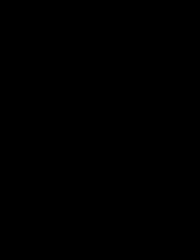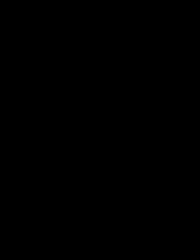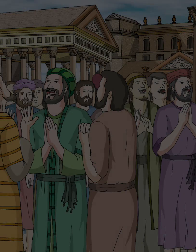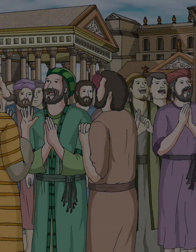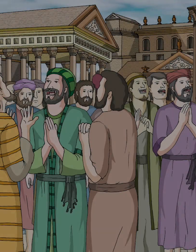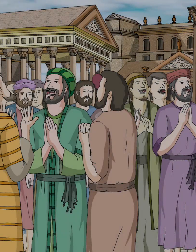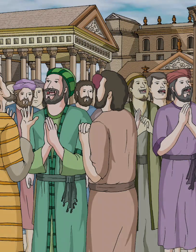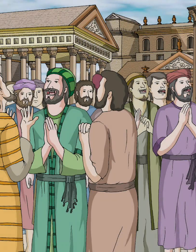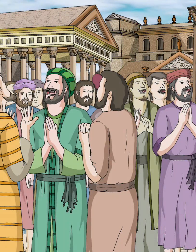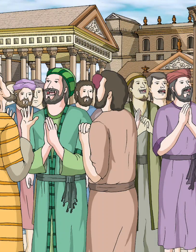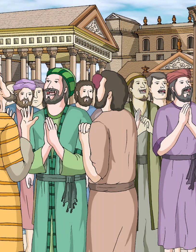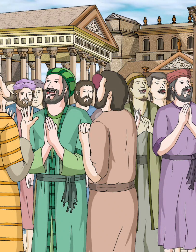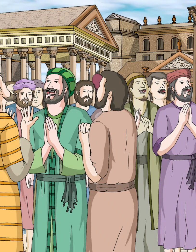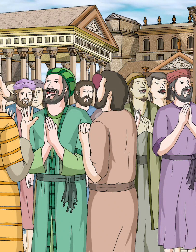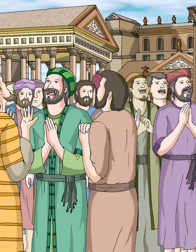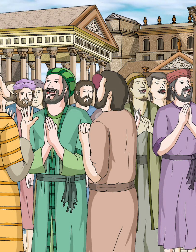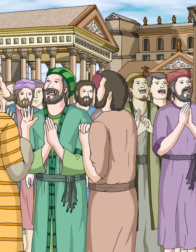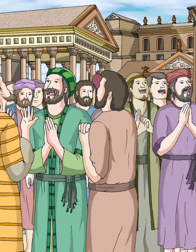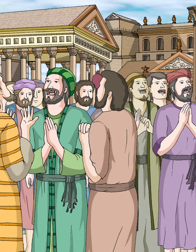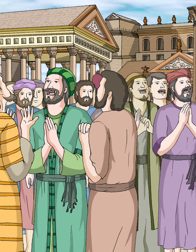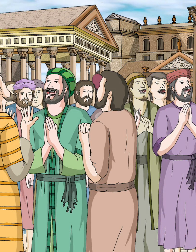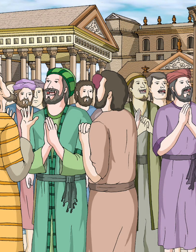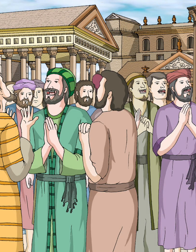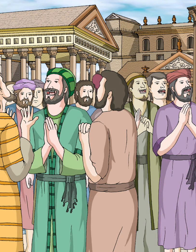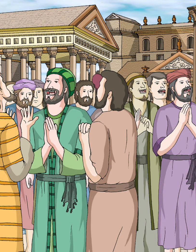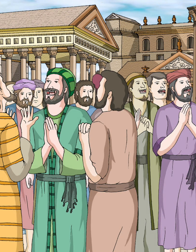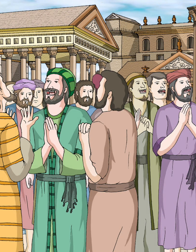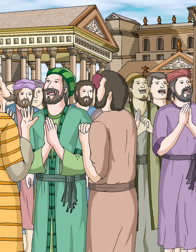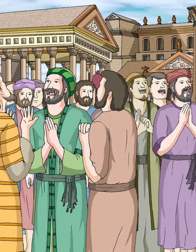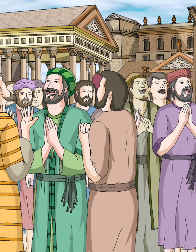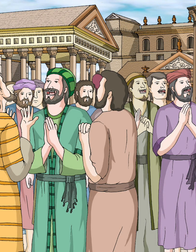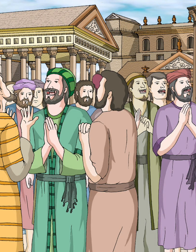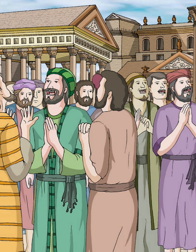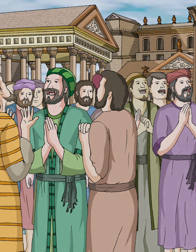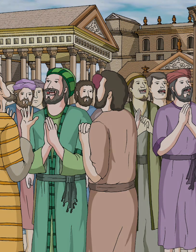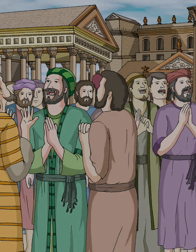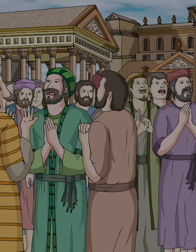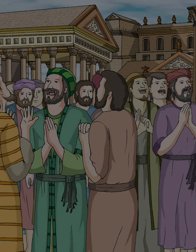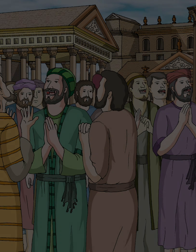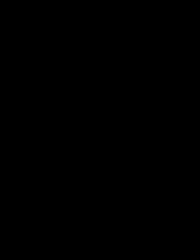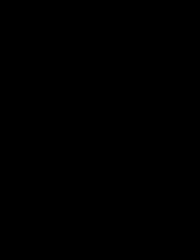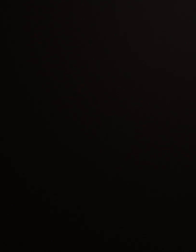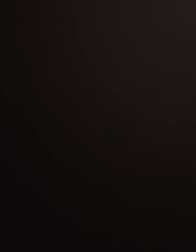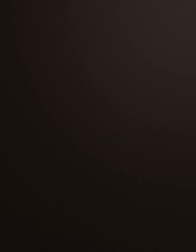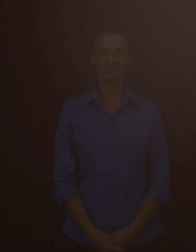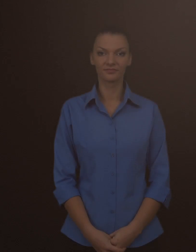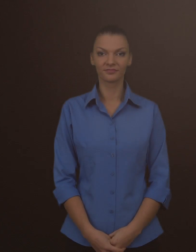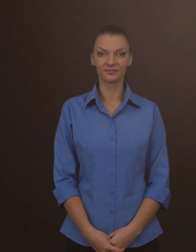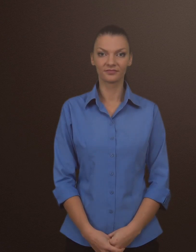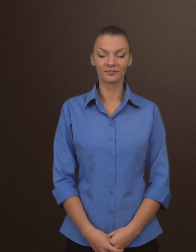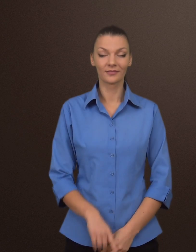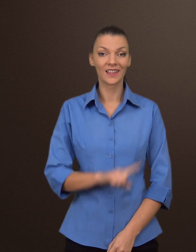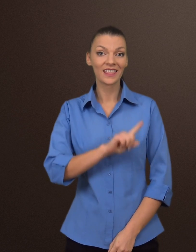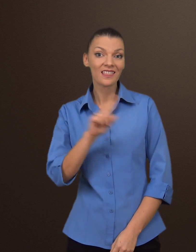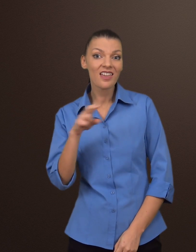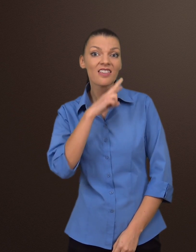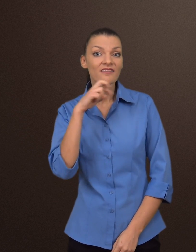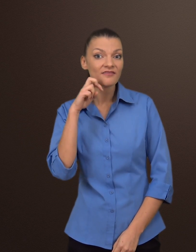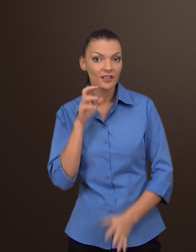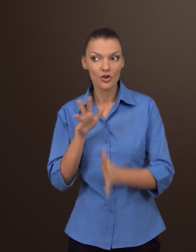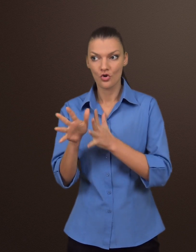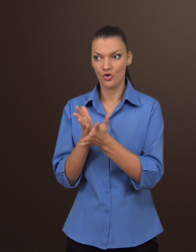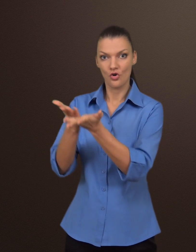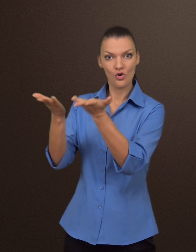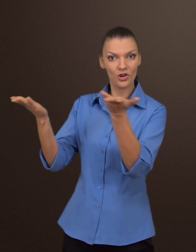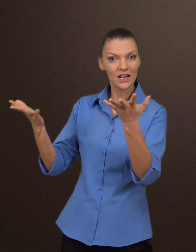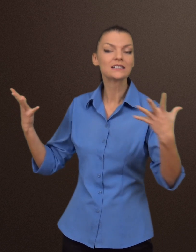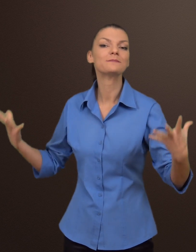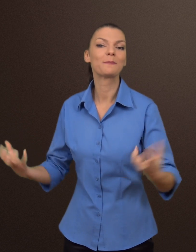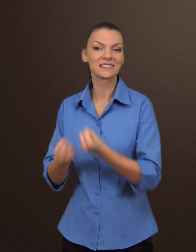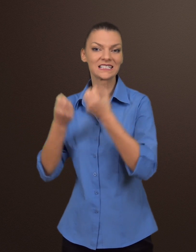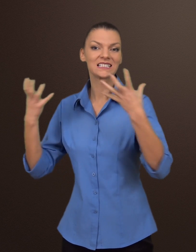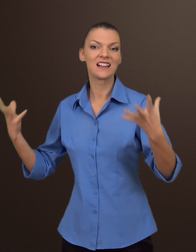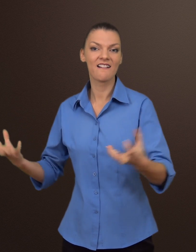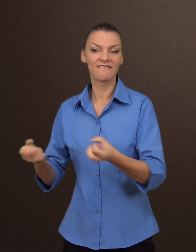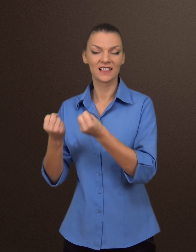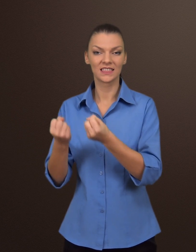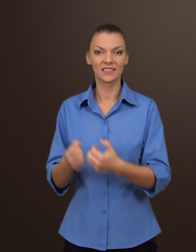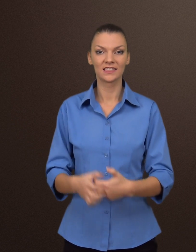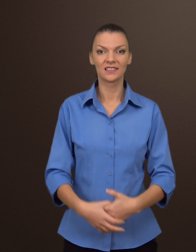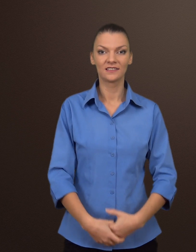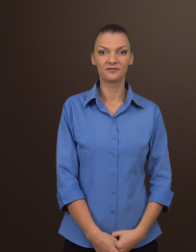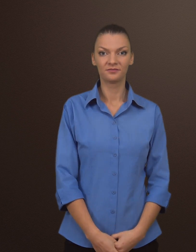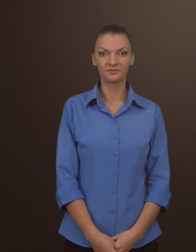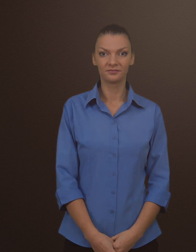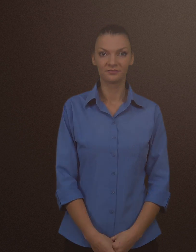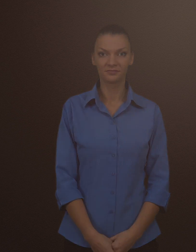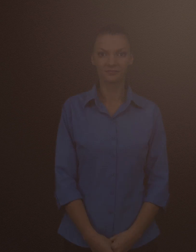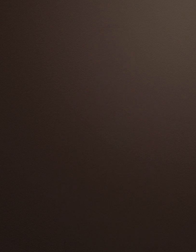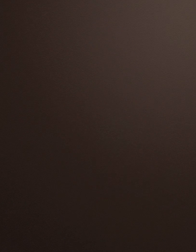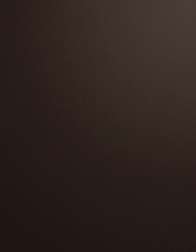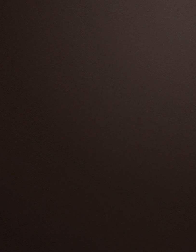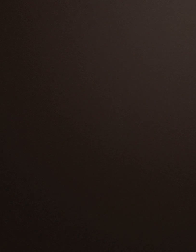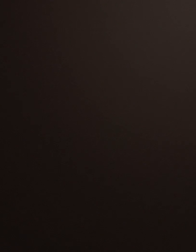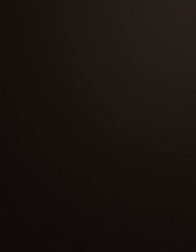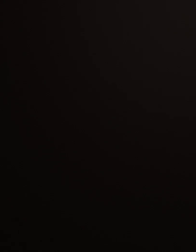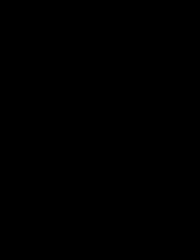Jews accept the salvation of Gentiles